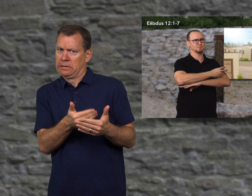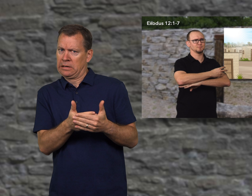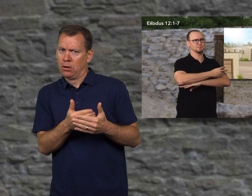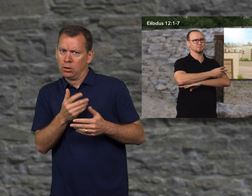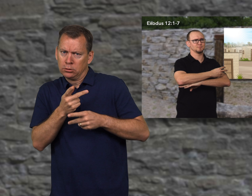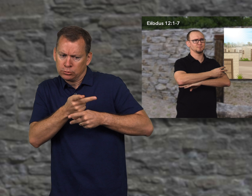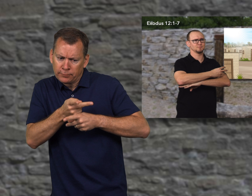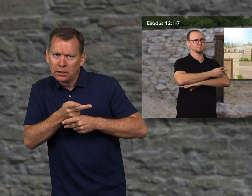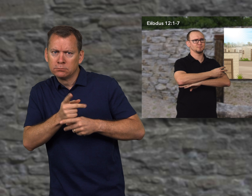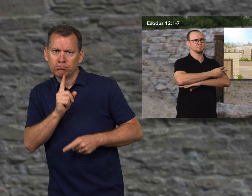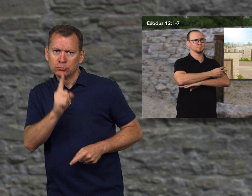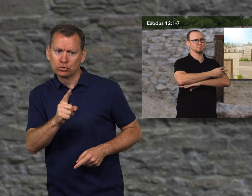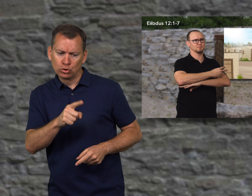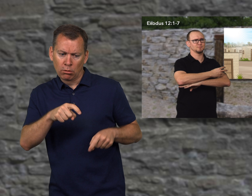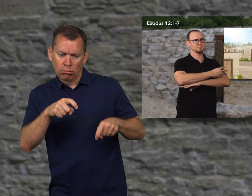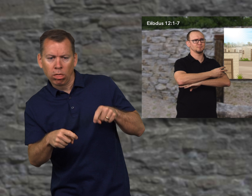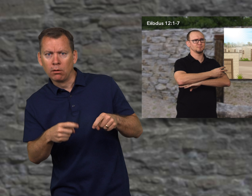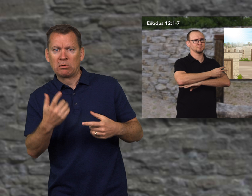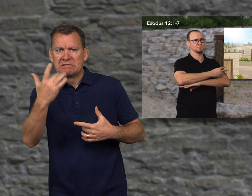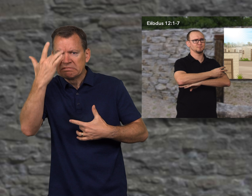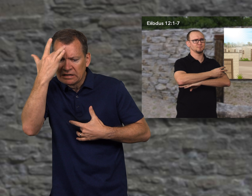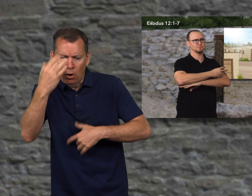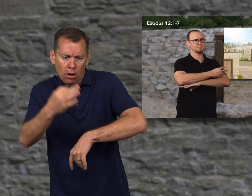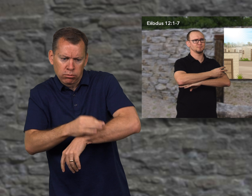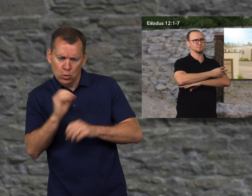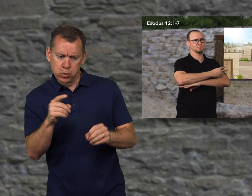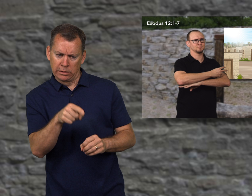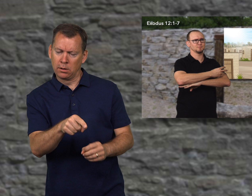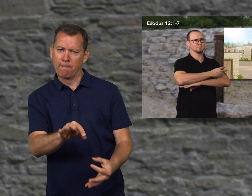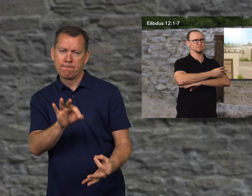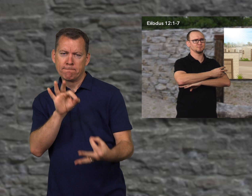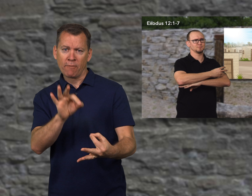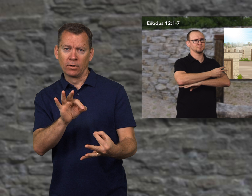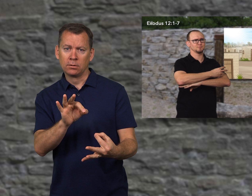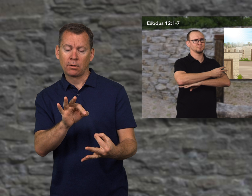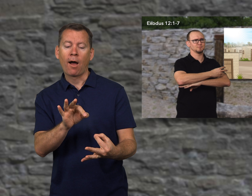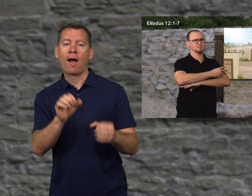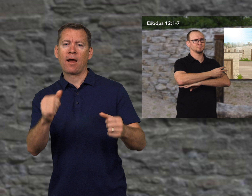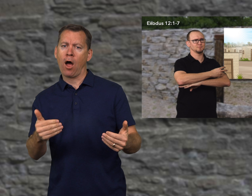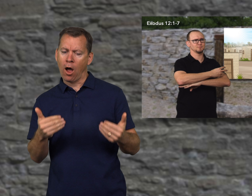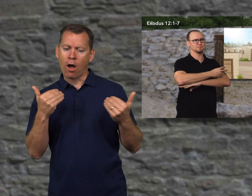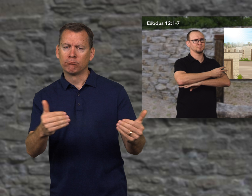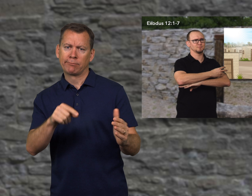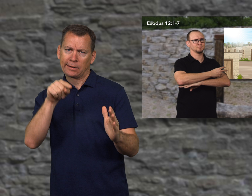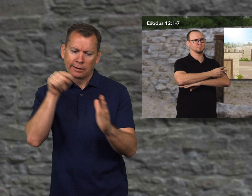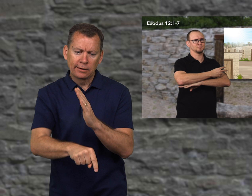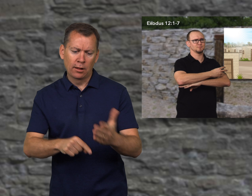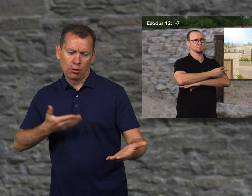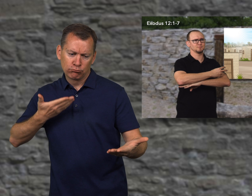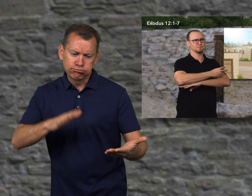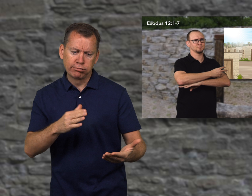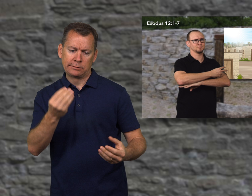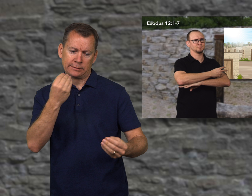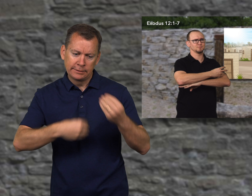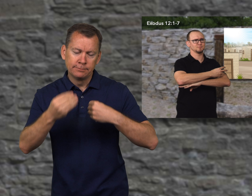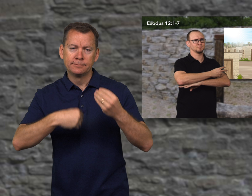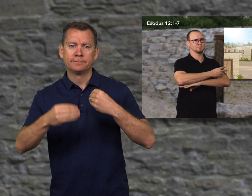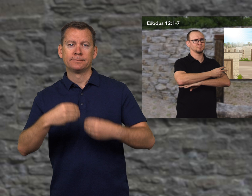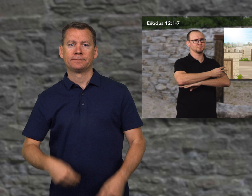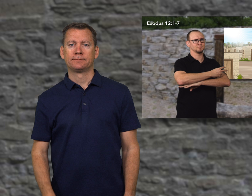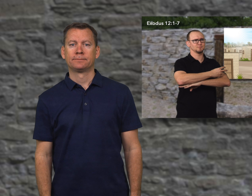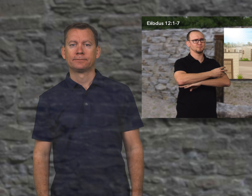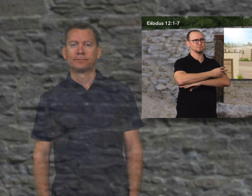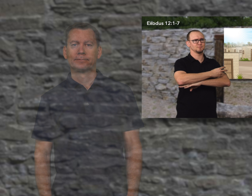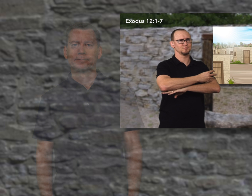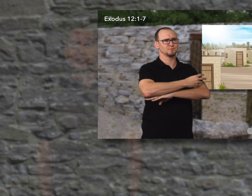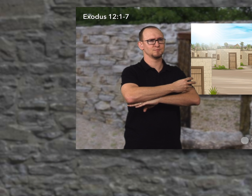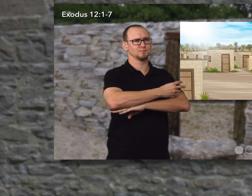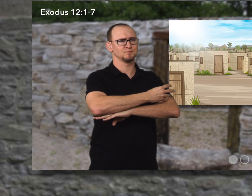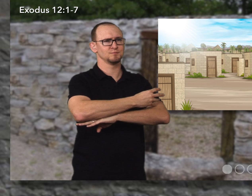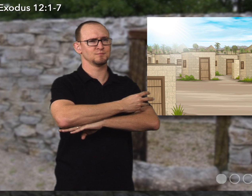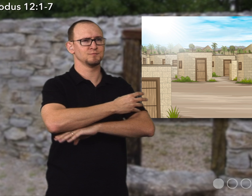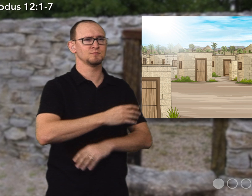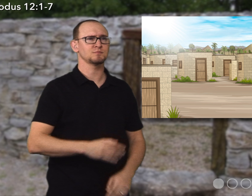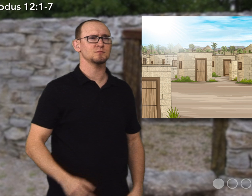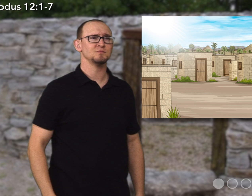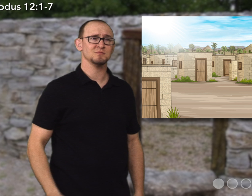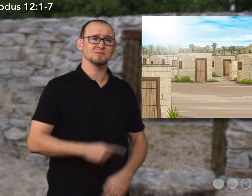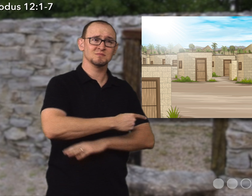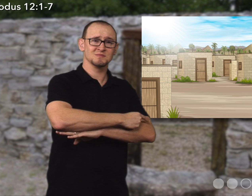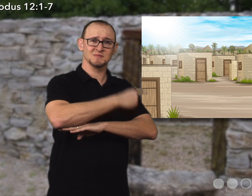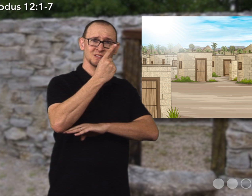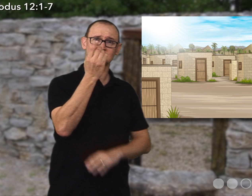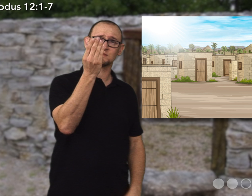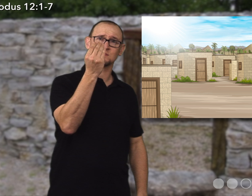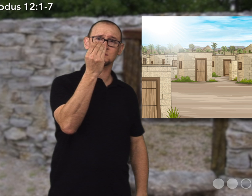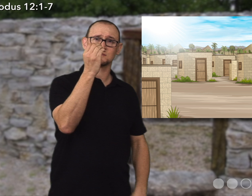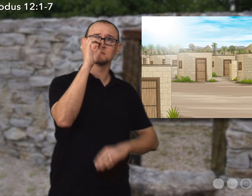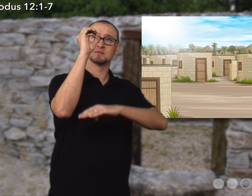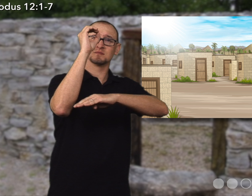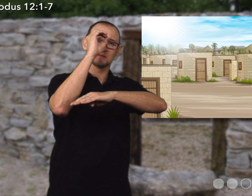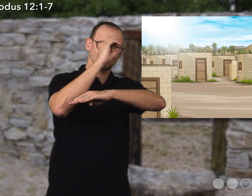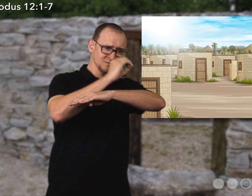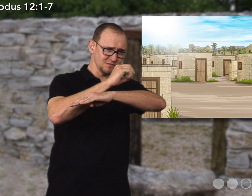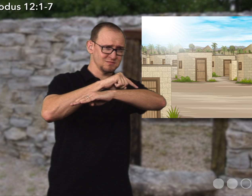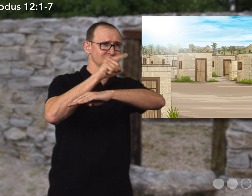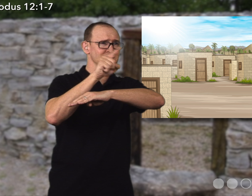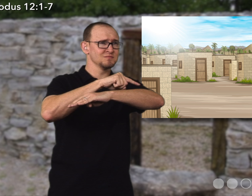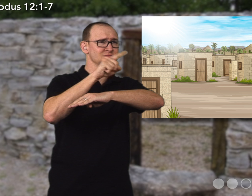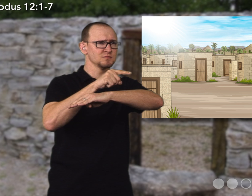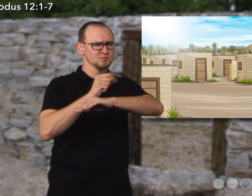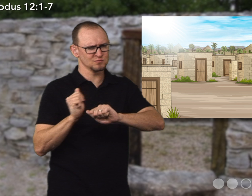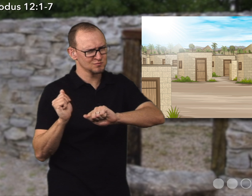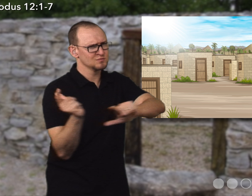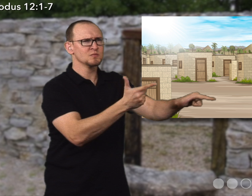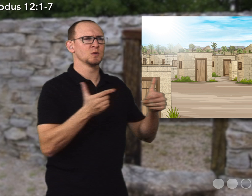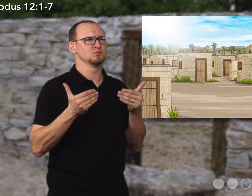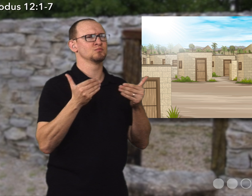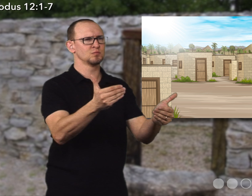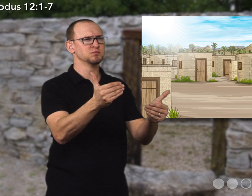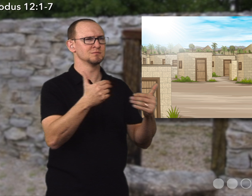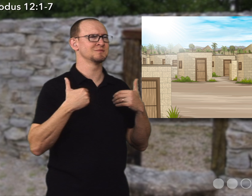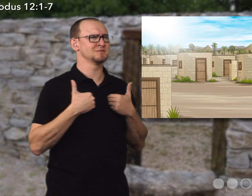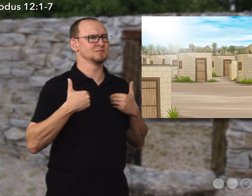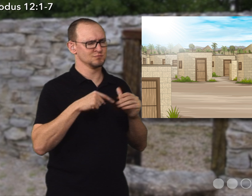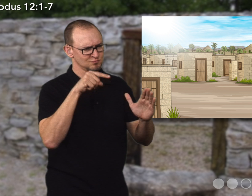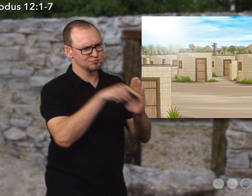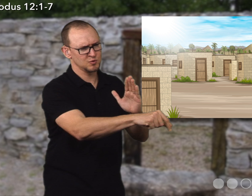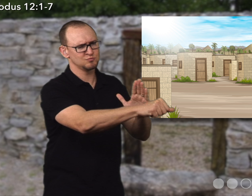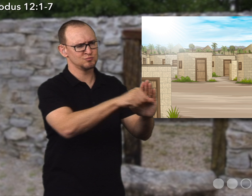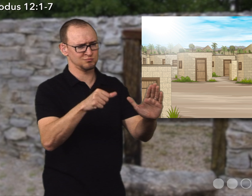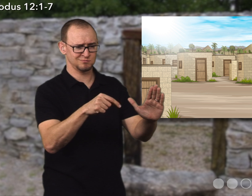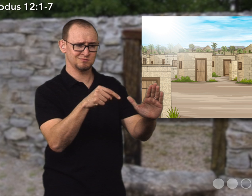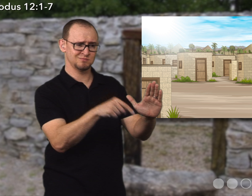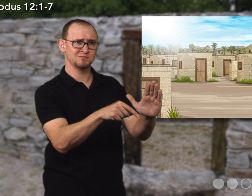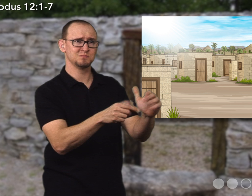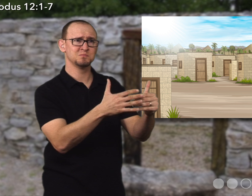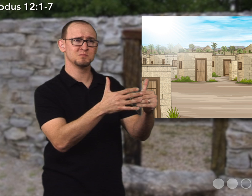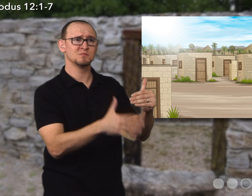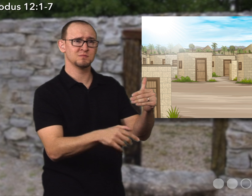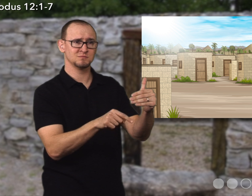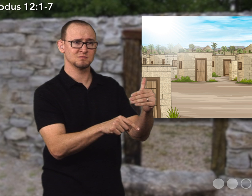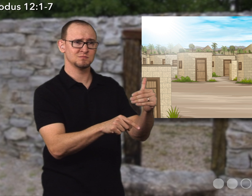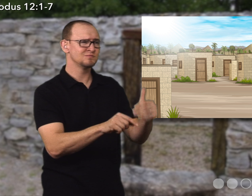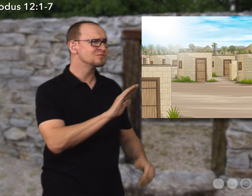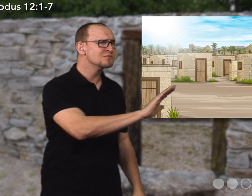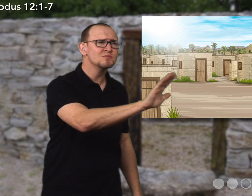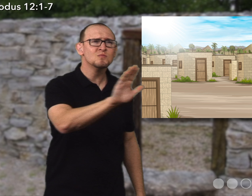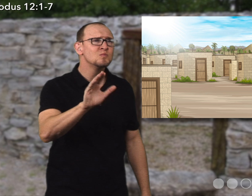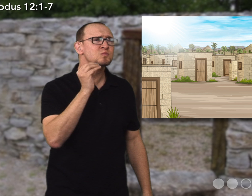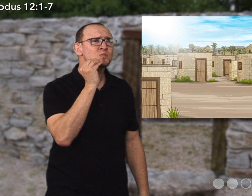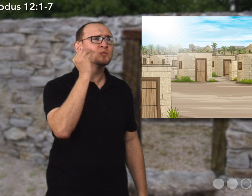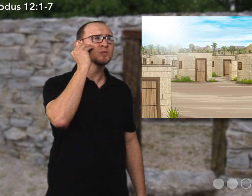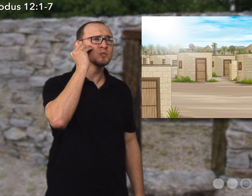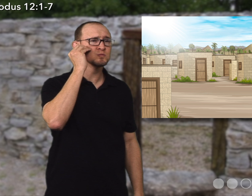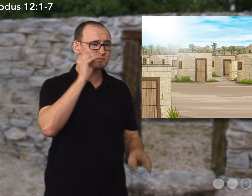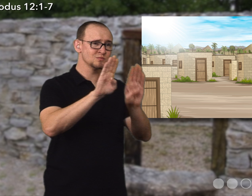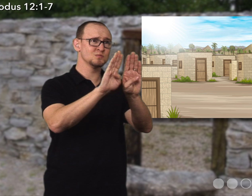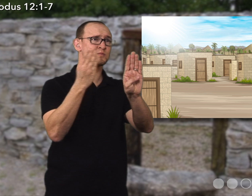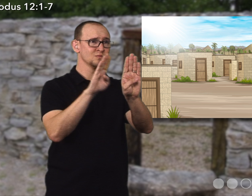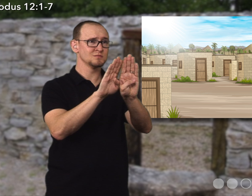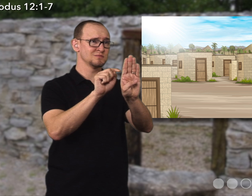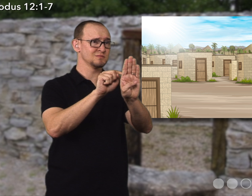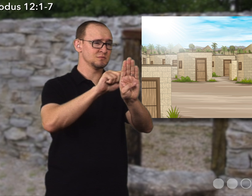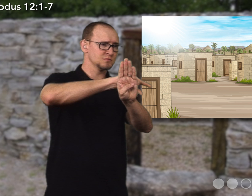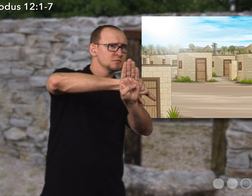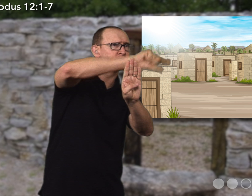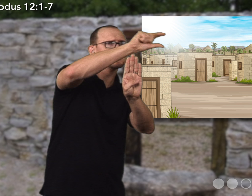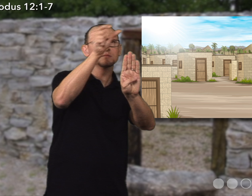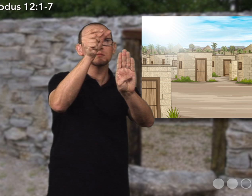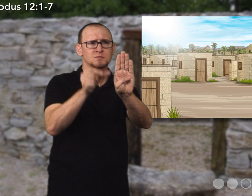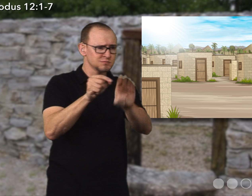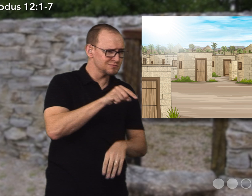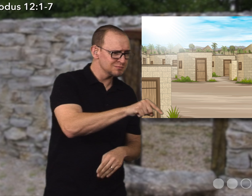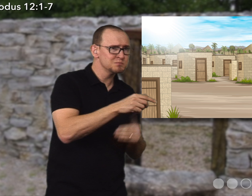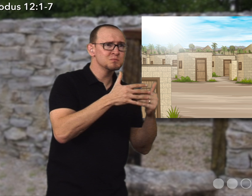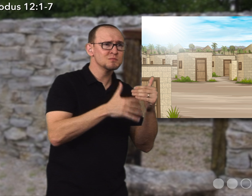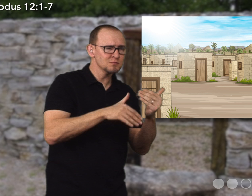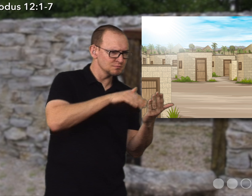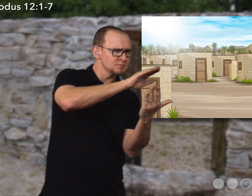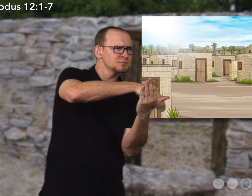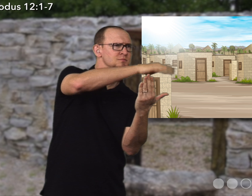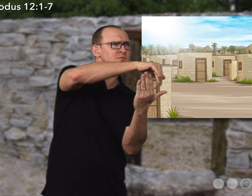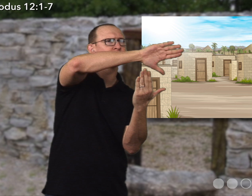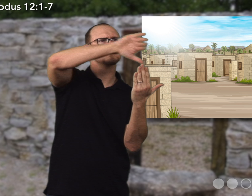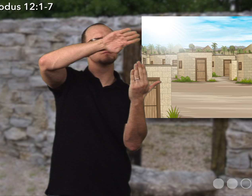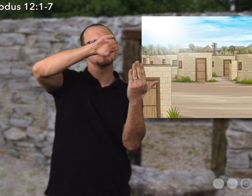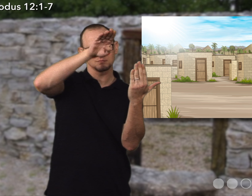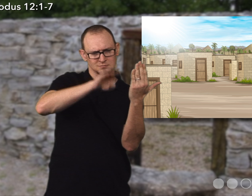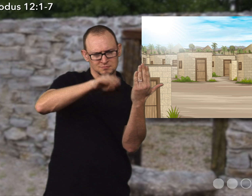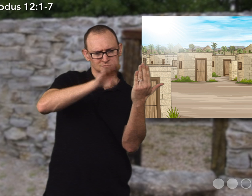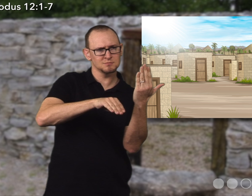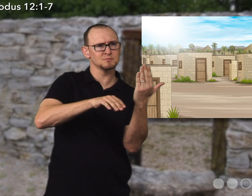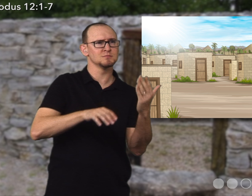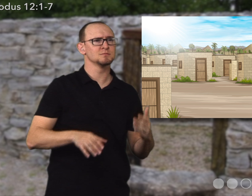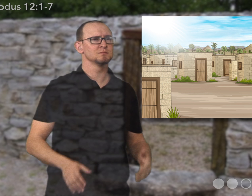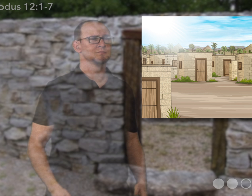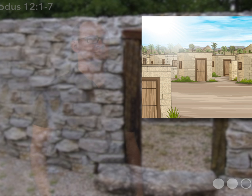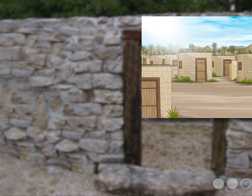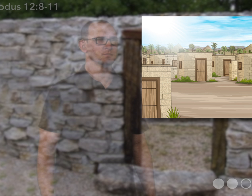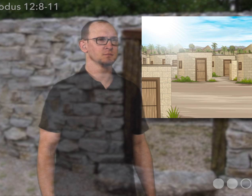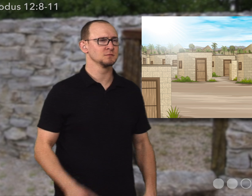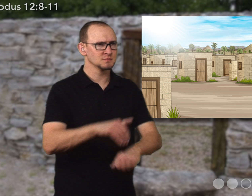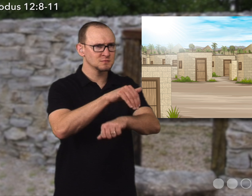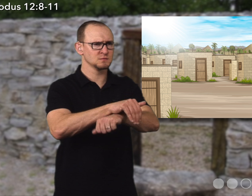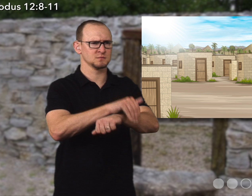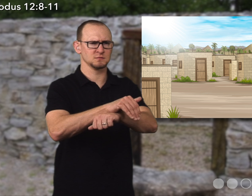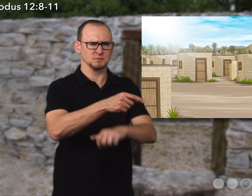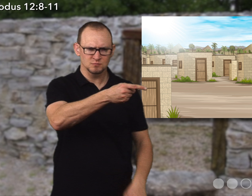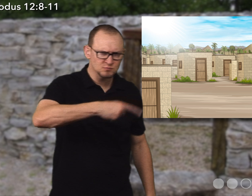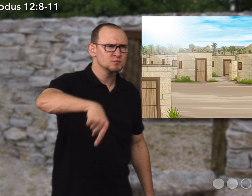They are to take some of the blood and put it on the sides and tops of the doorframes of the houses where they eat the lambs.